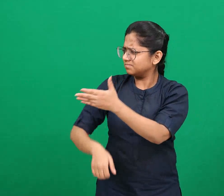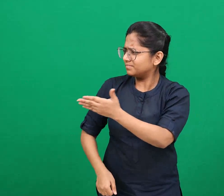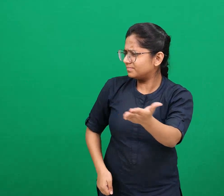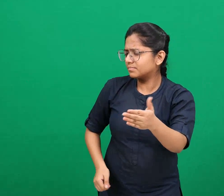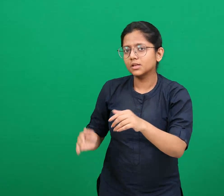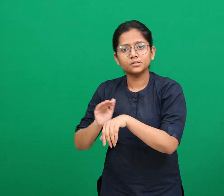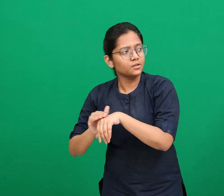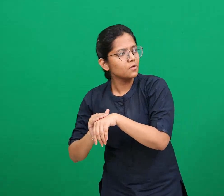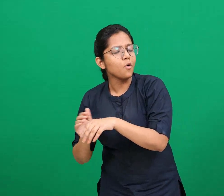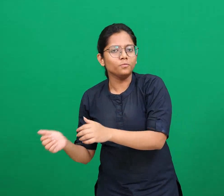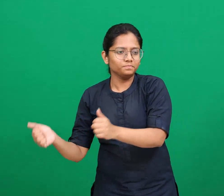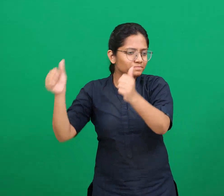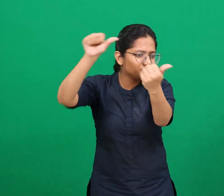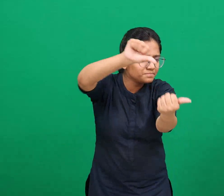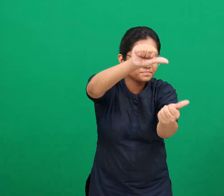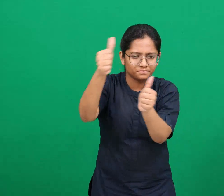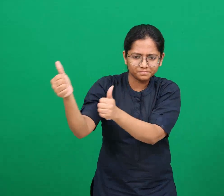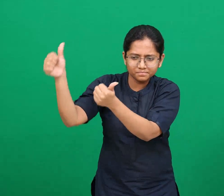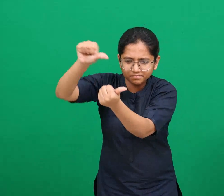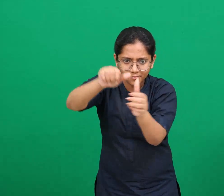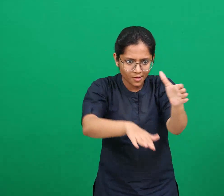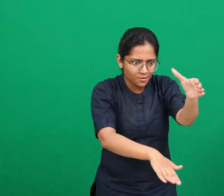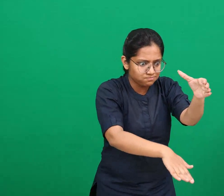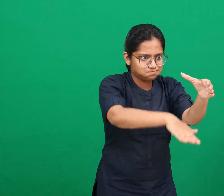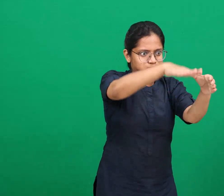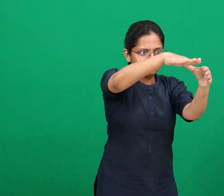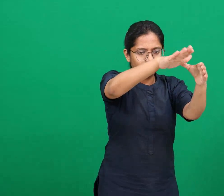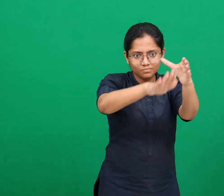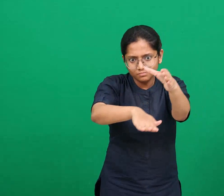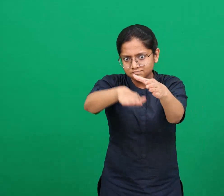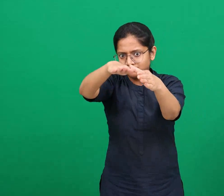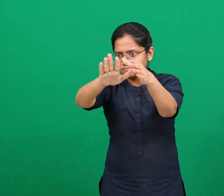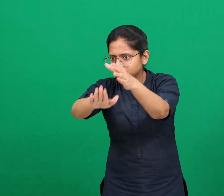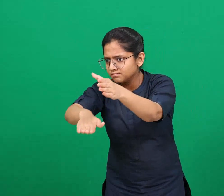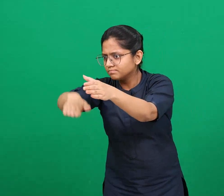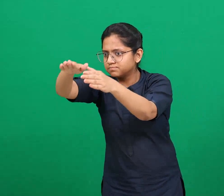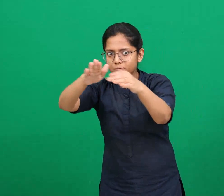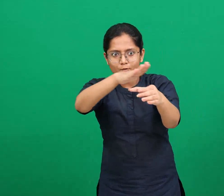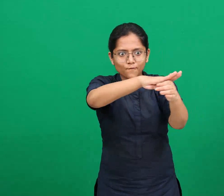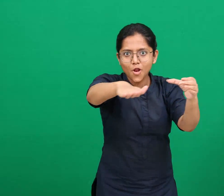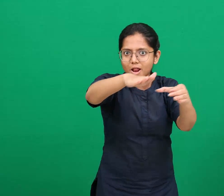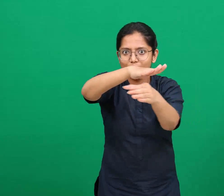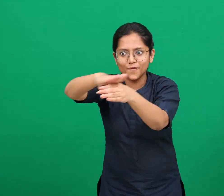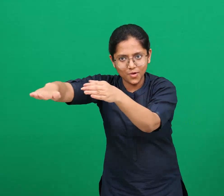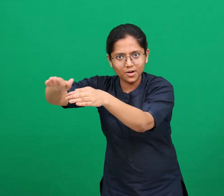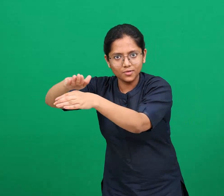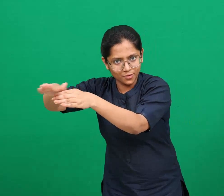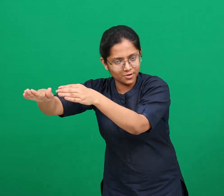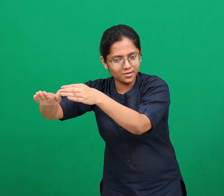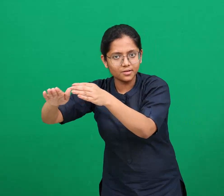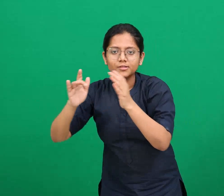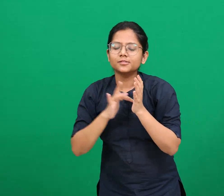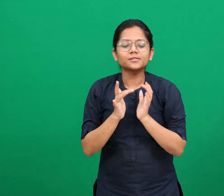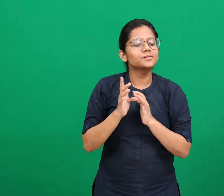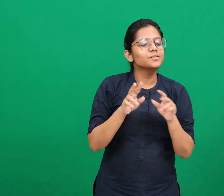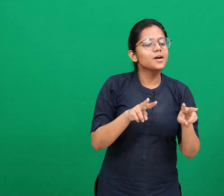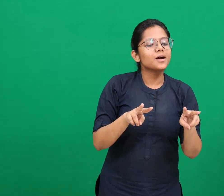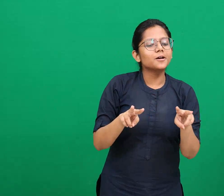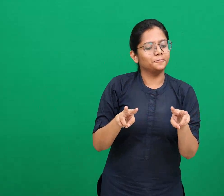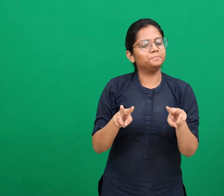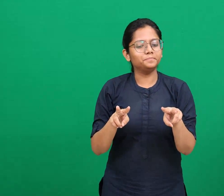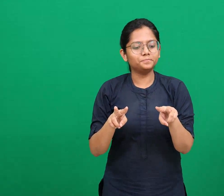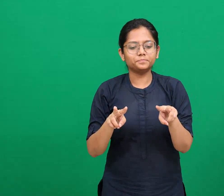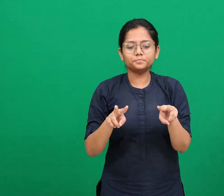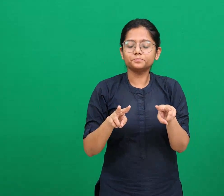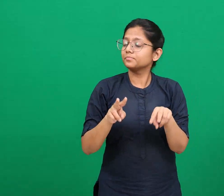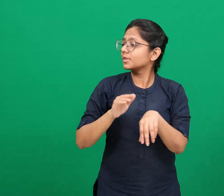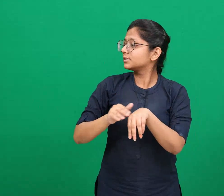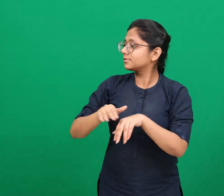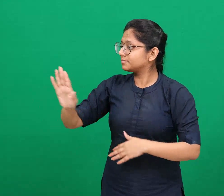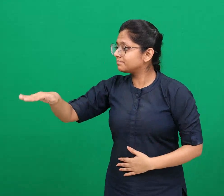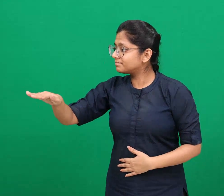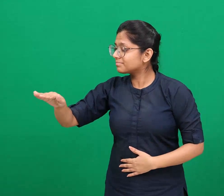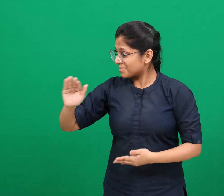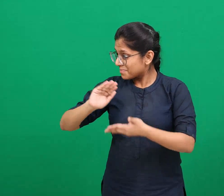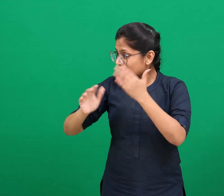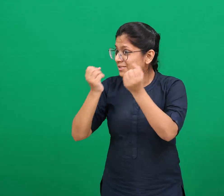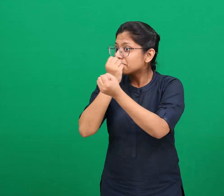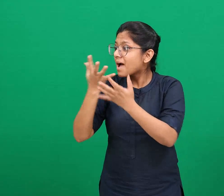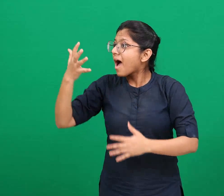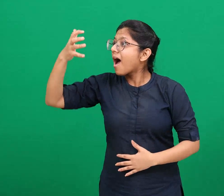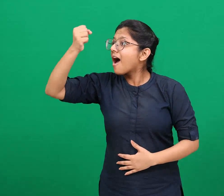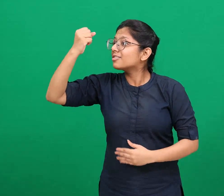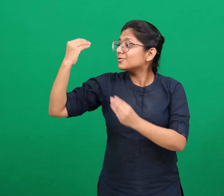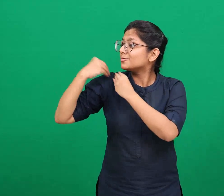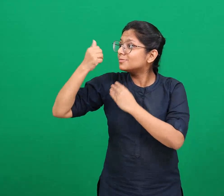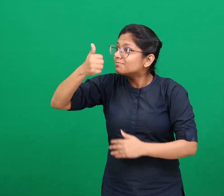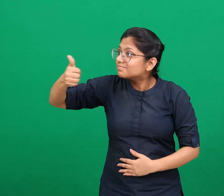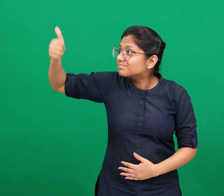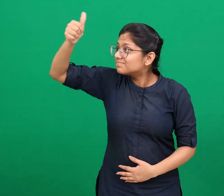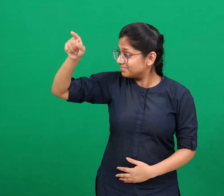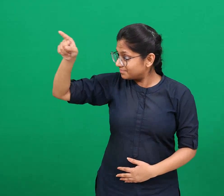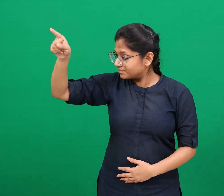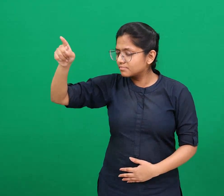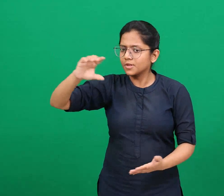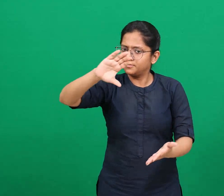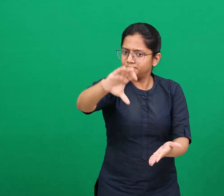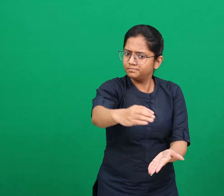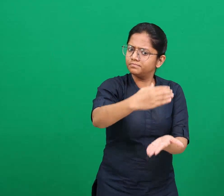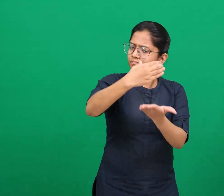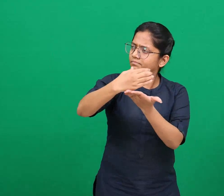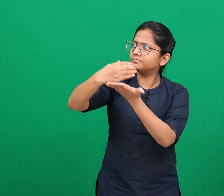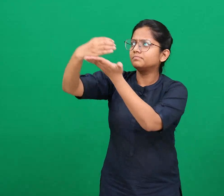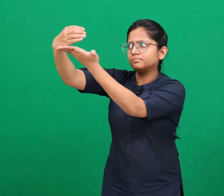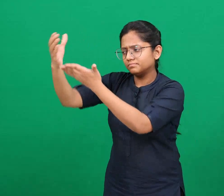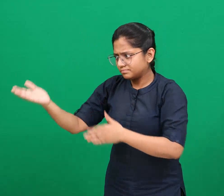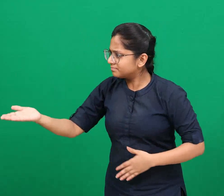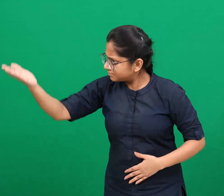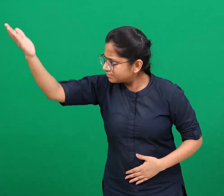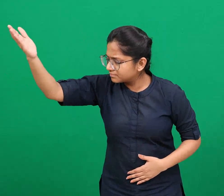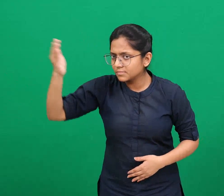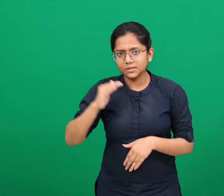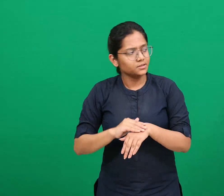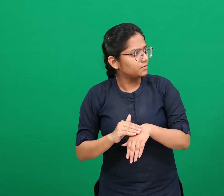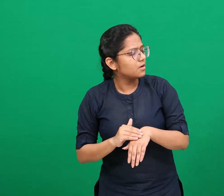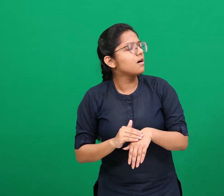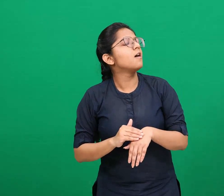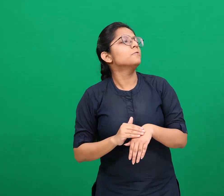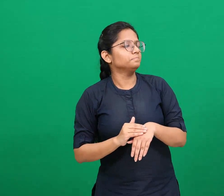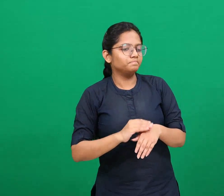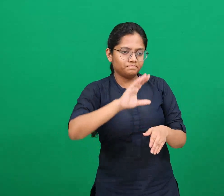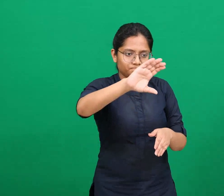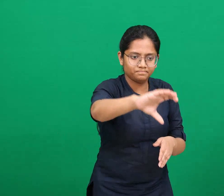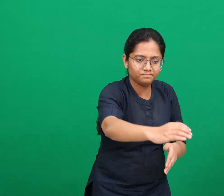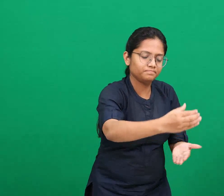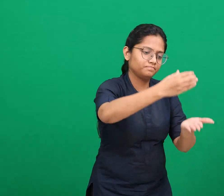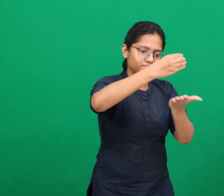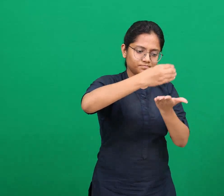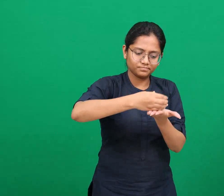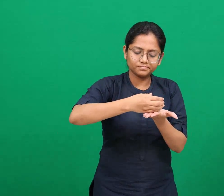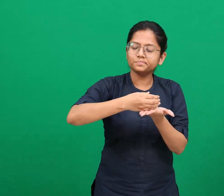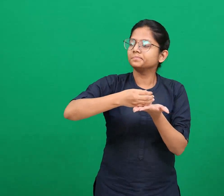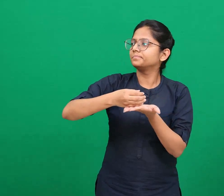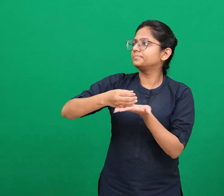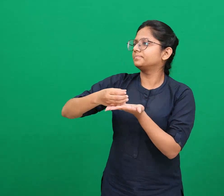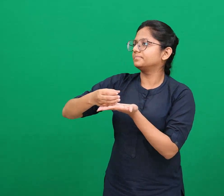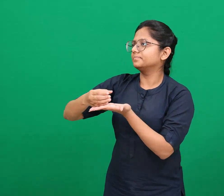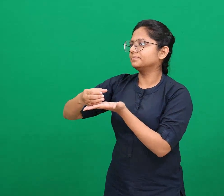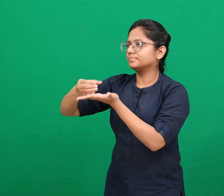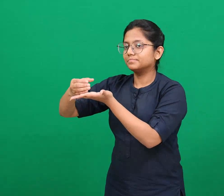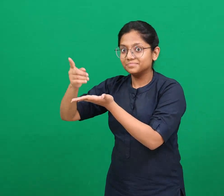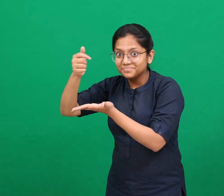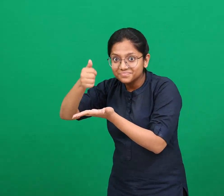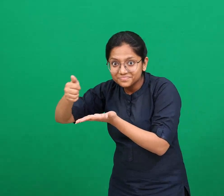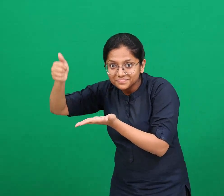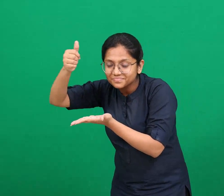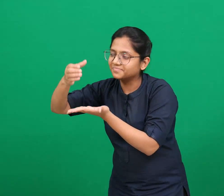"Now draw some out," He said, "and take it to the master of the banquet."